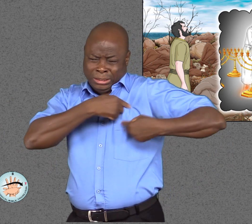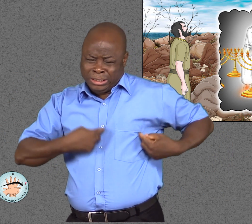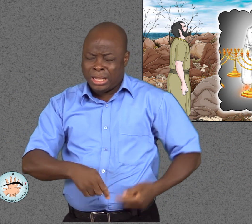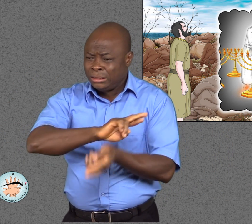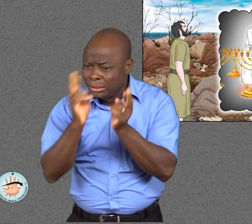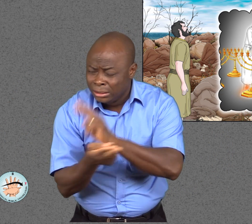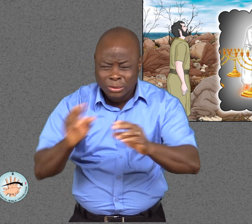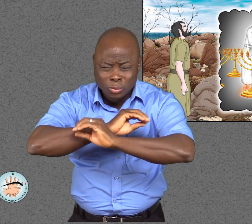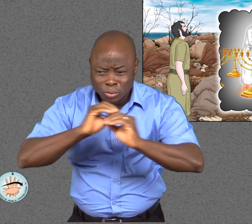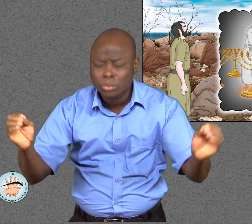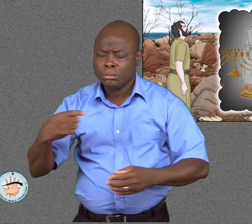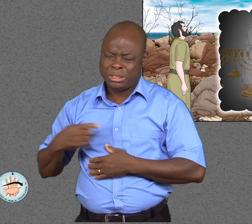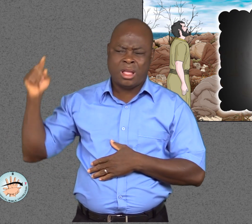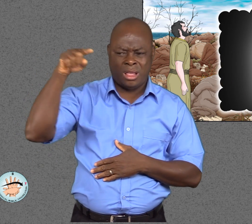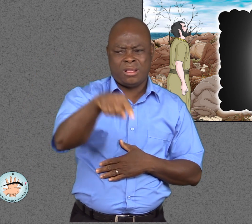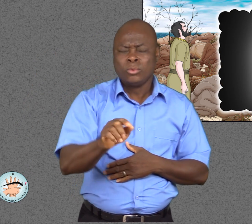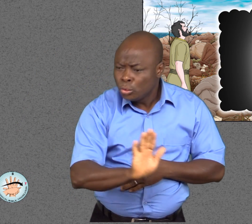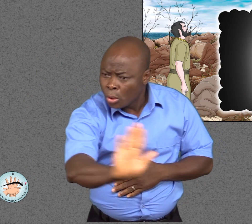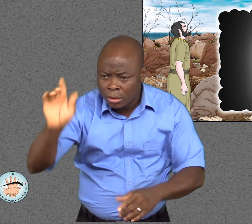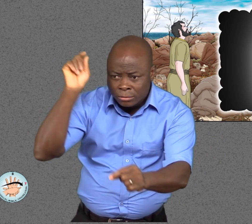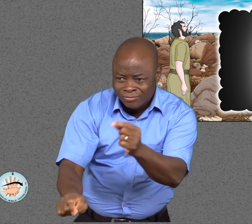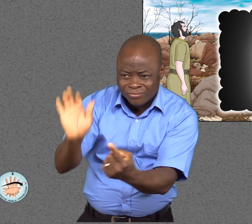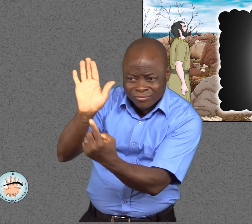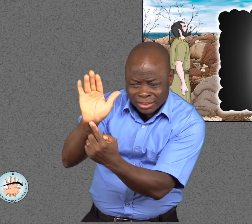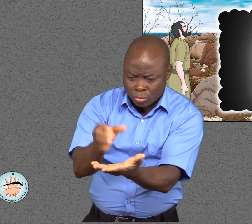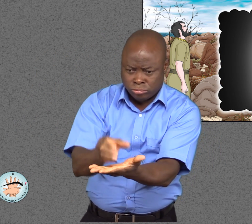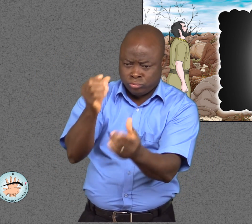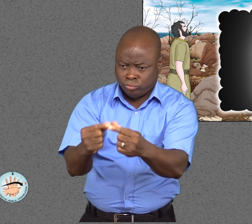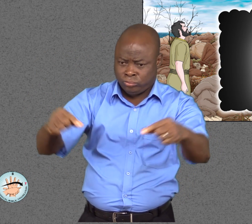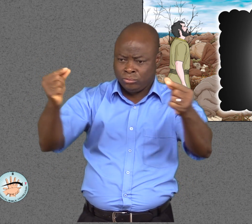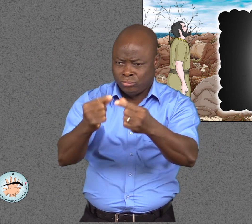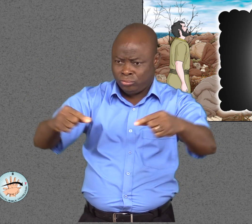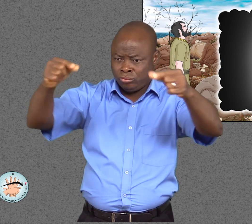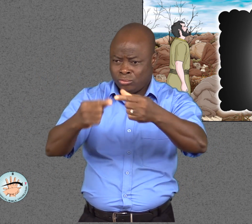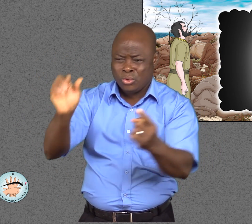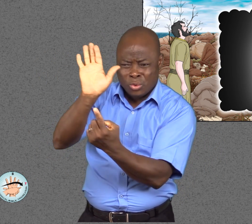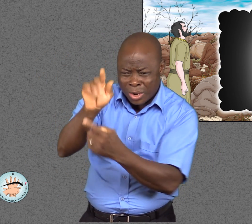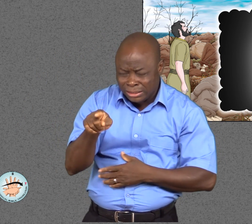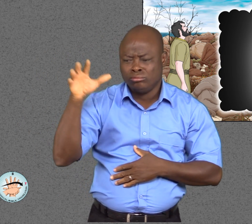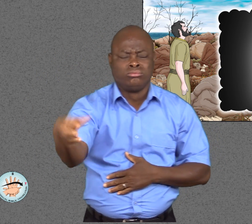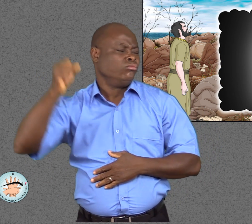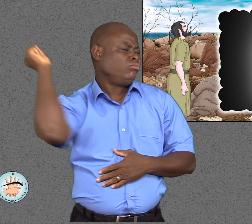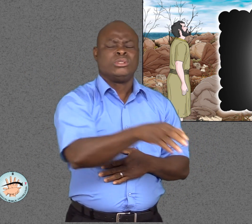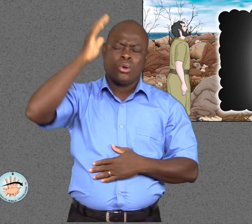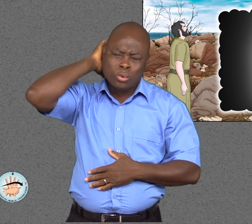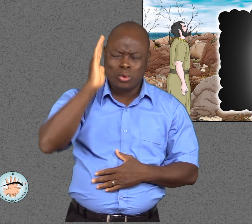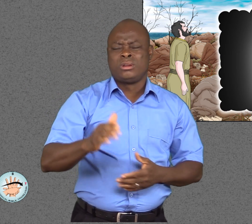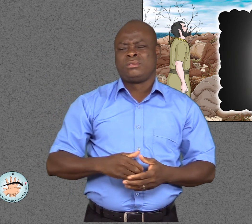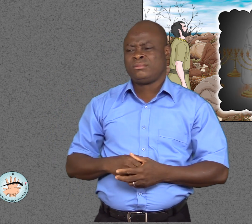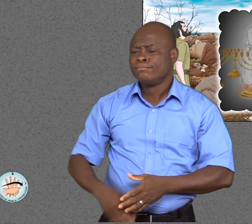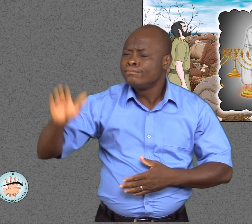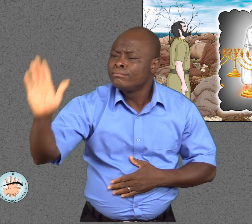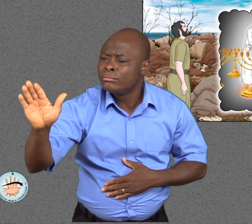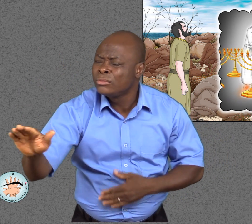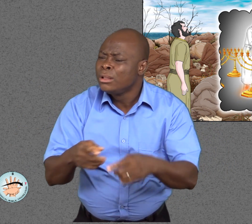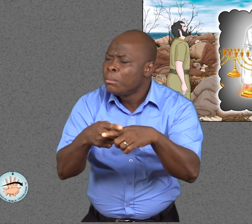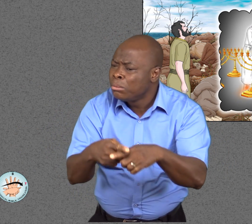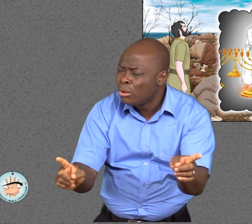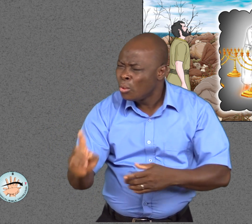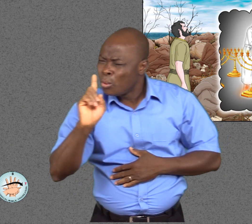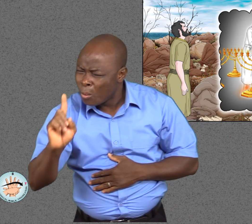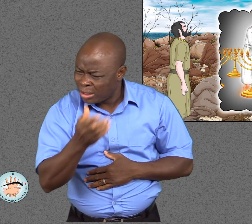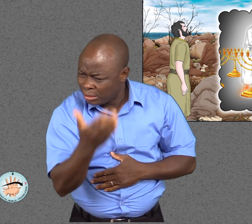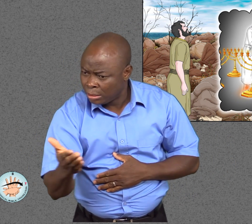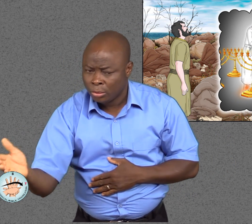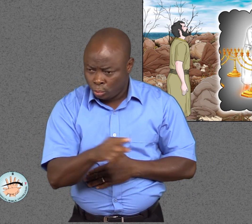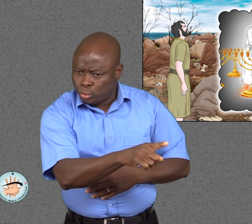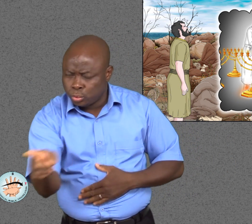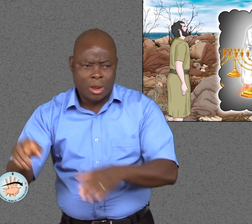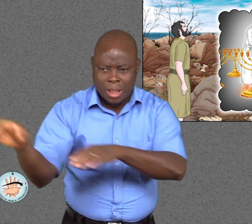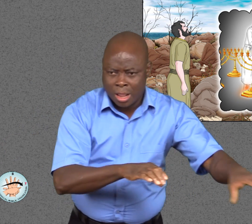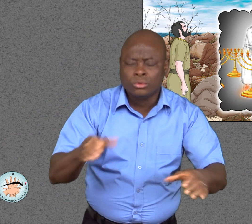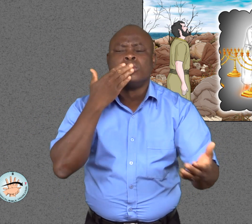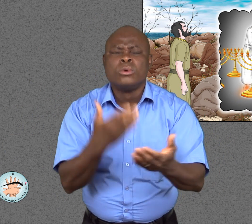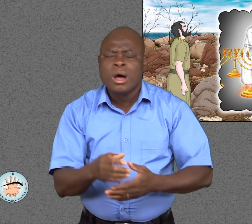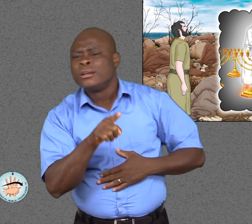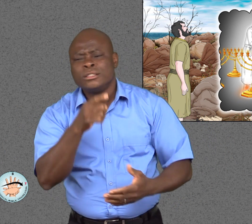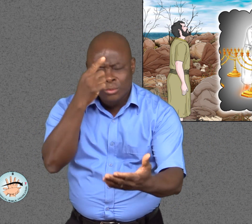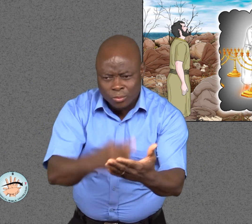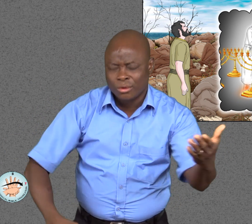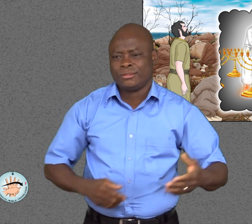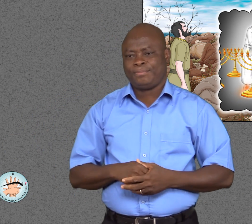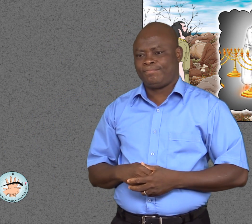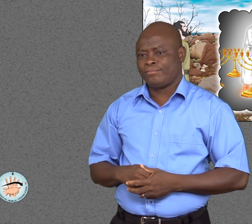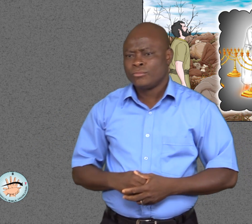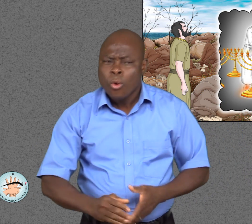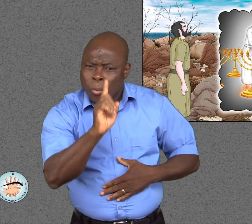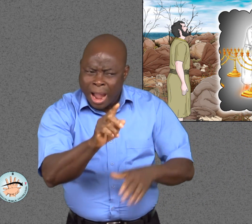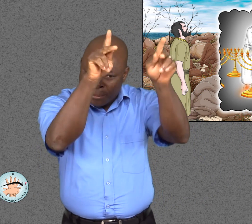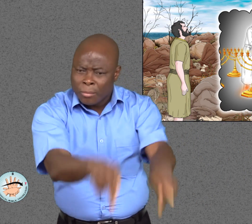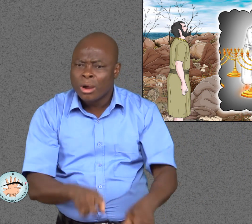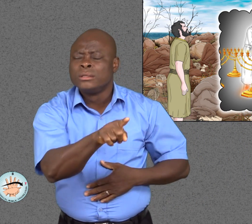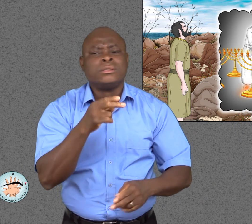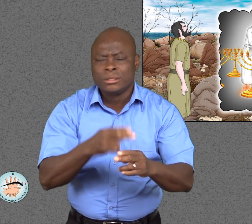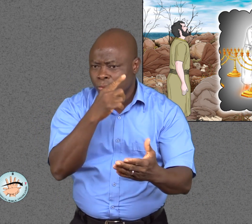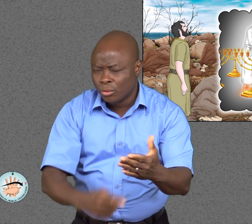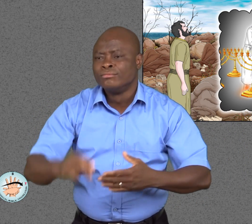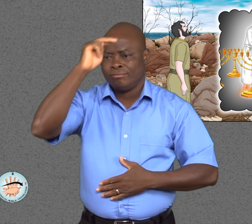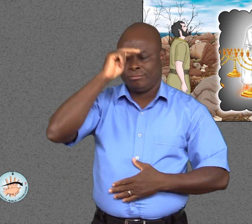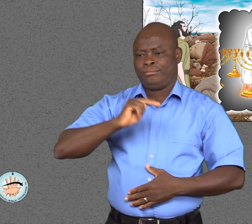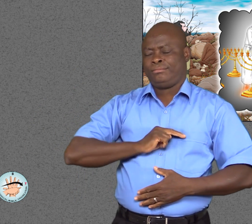But if you do not repent, I will come to you and remove your lampstand from its place.